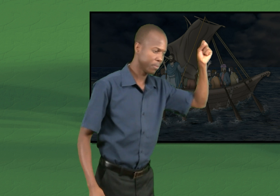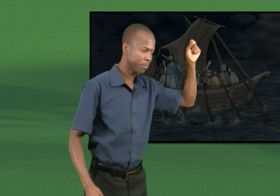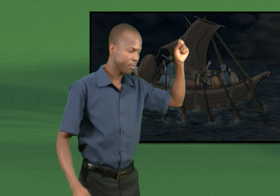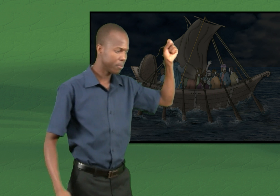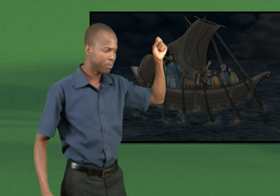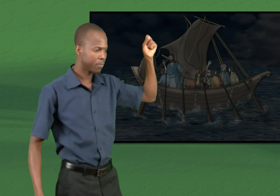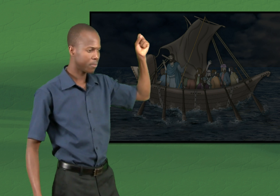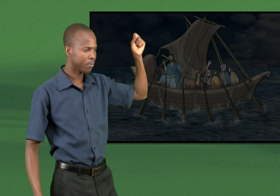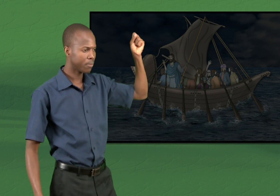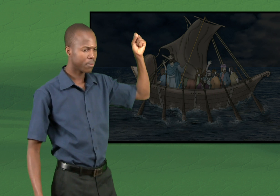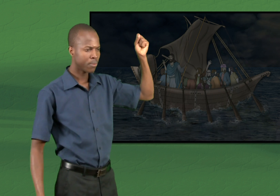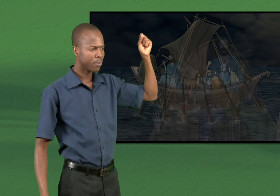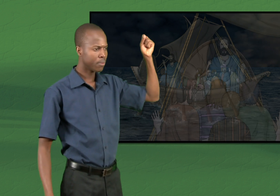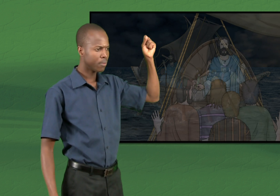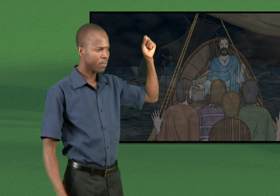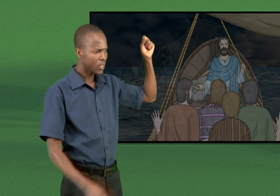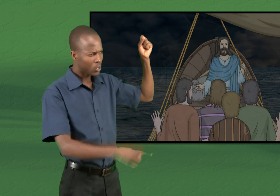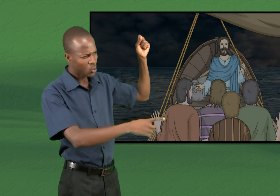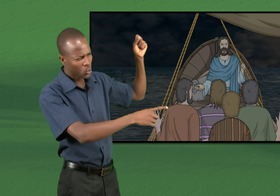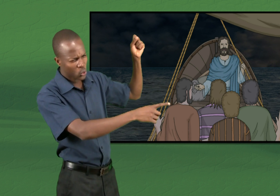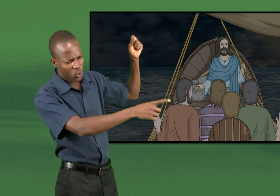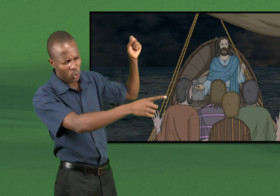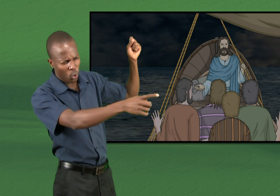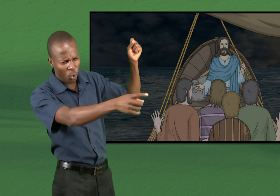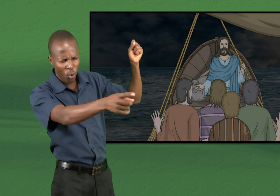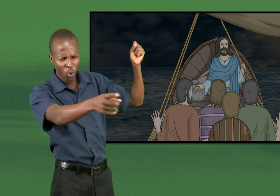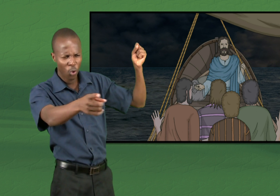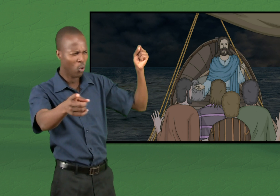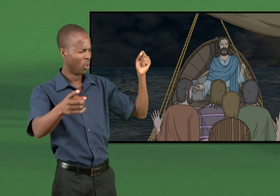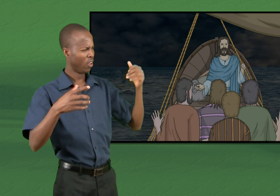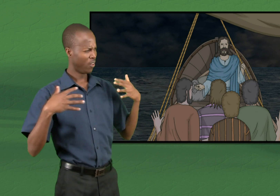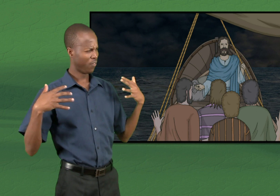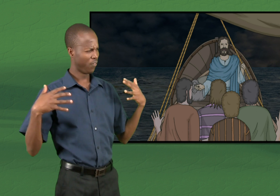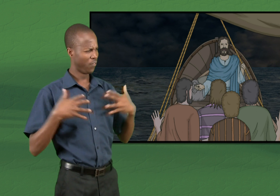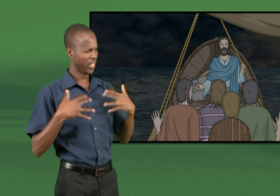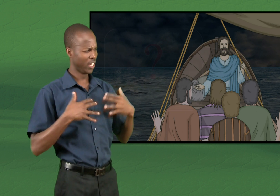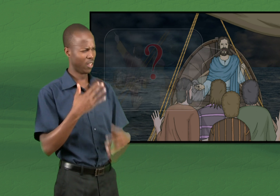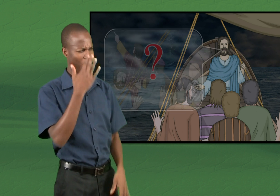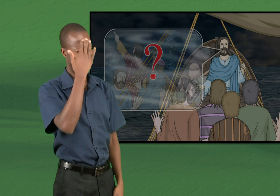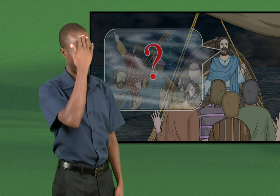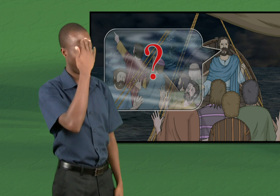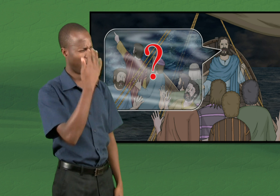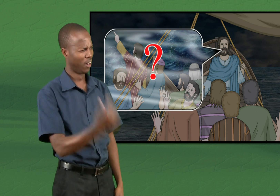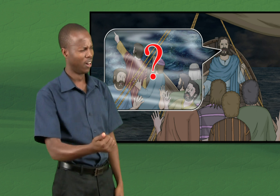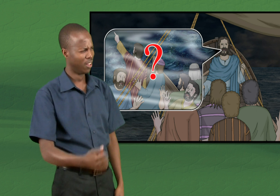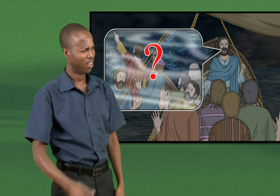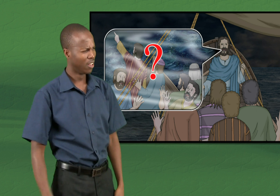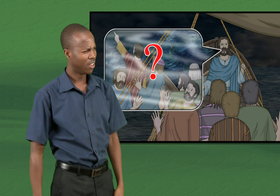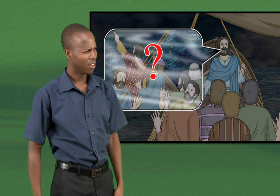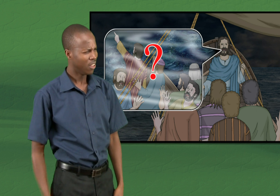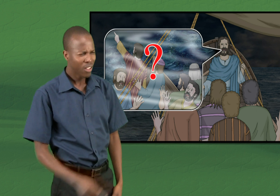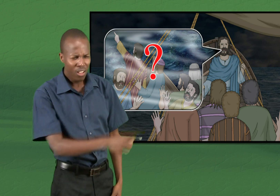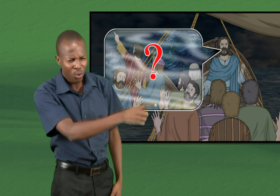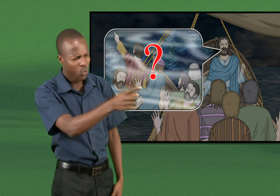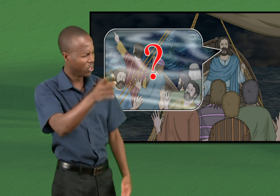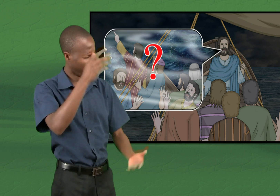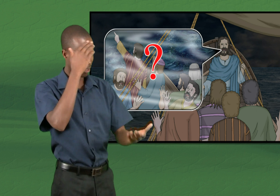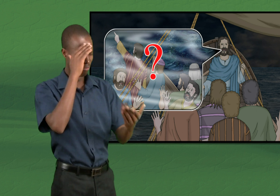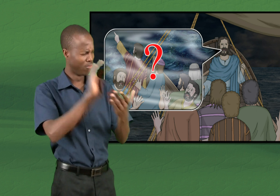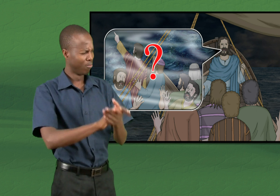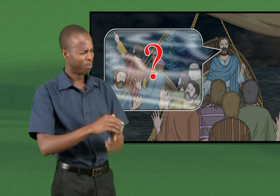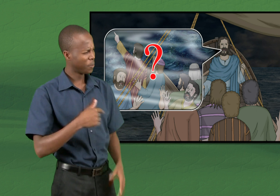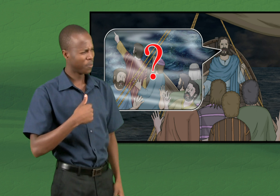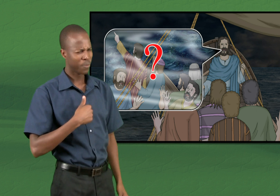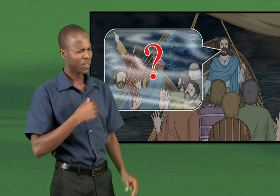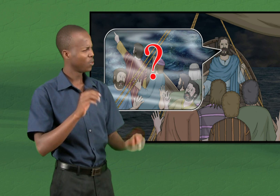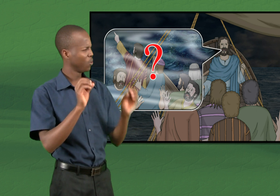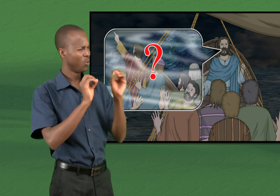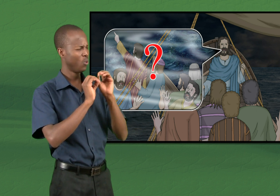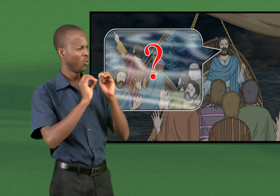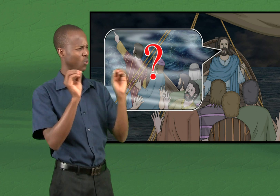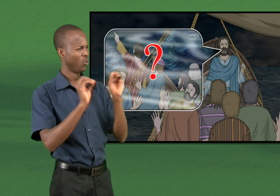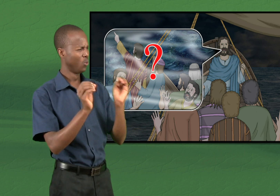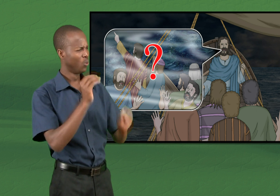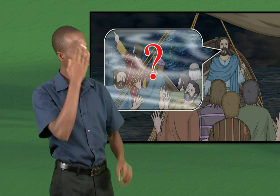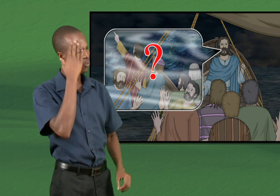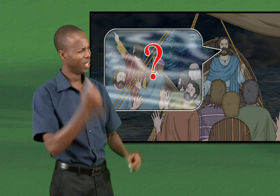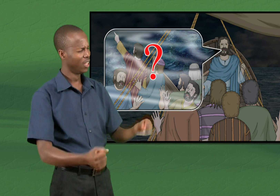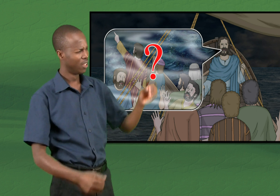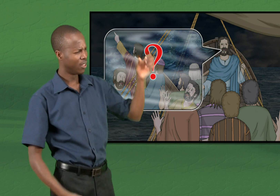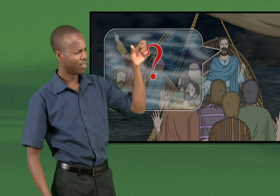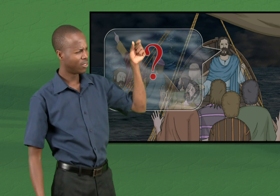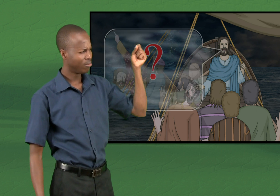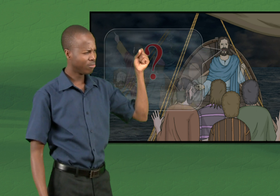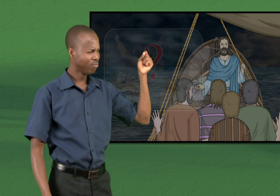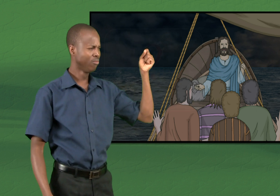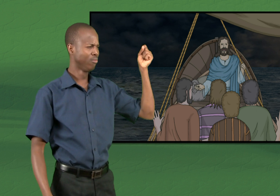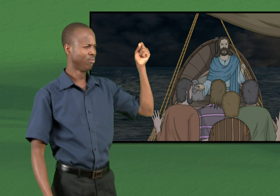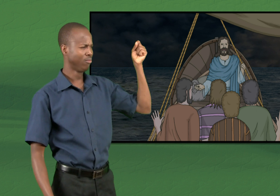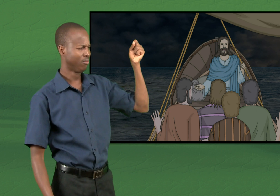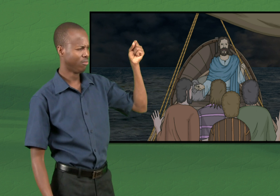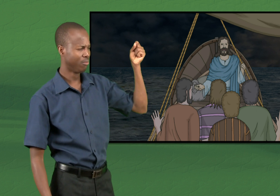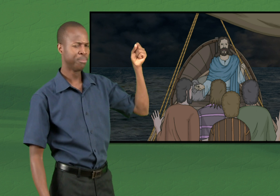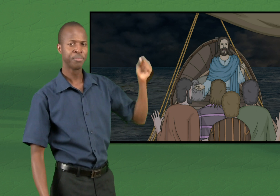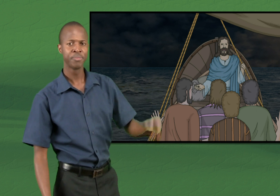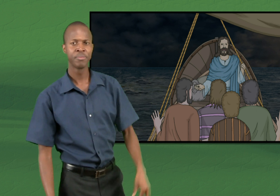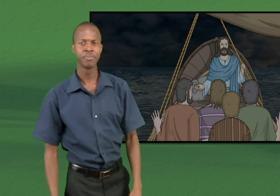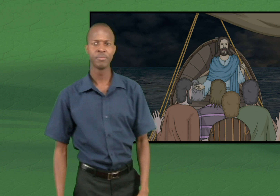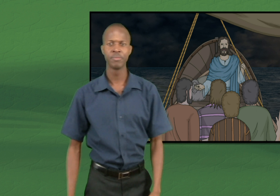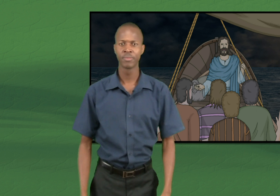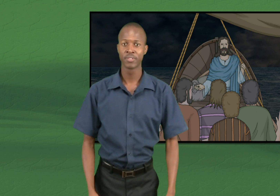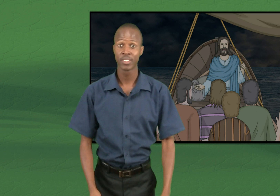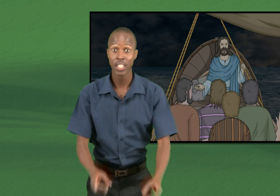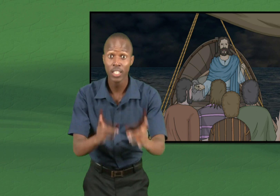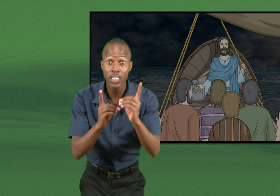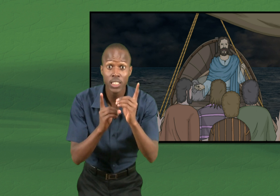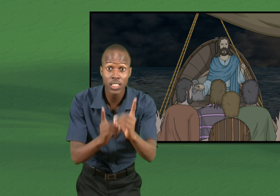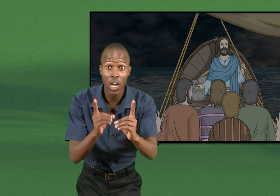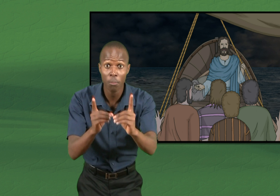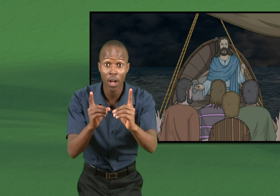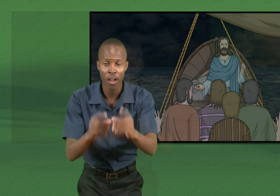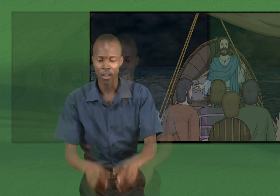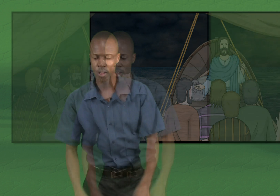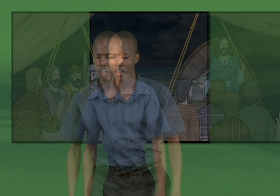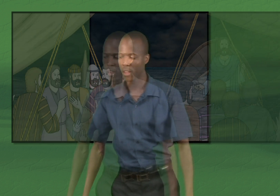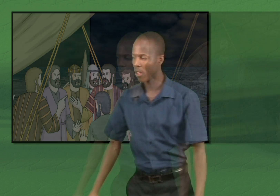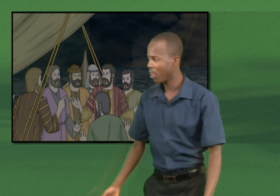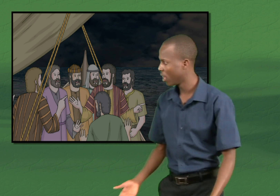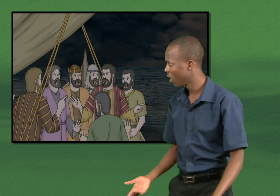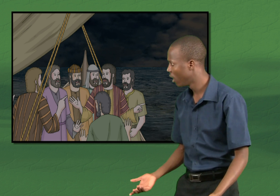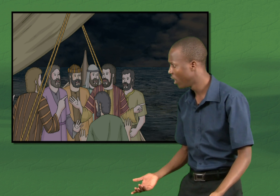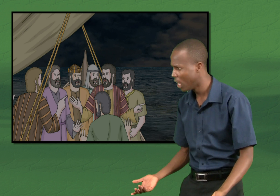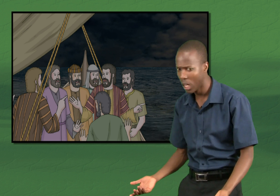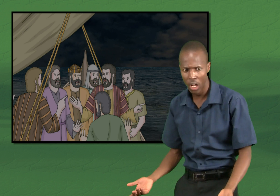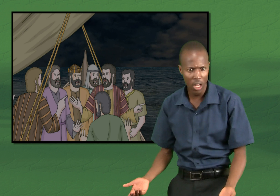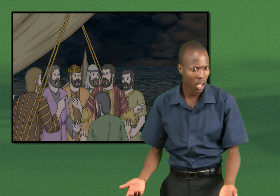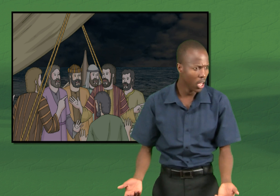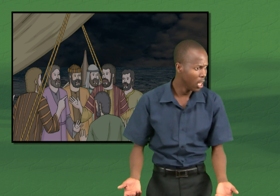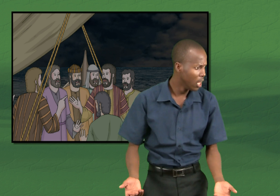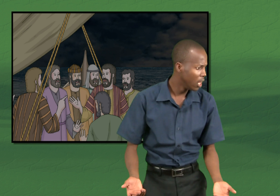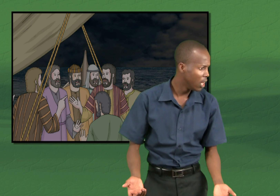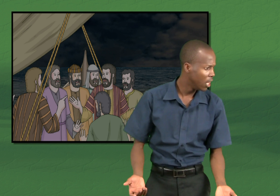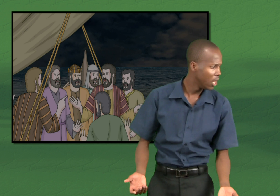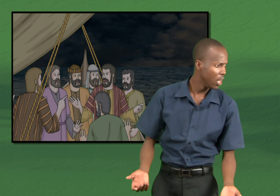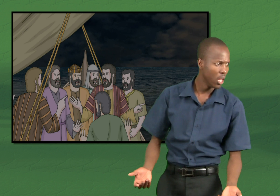“Why are you so afraid?” He asked. “Do you still have no faith?”